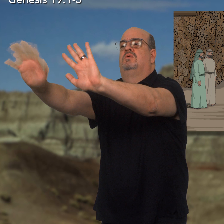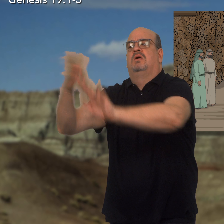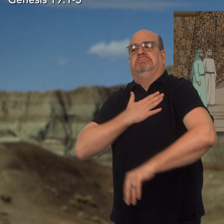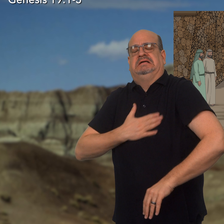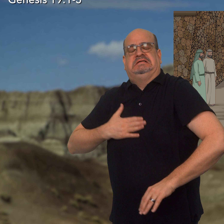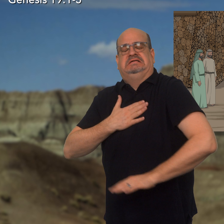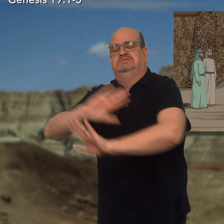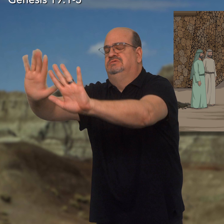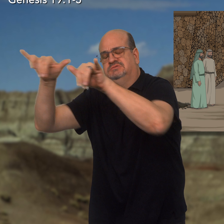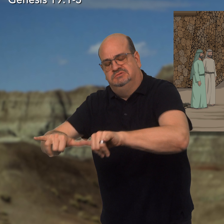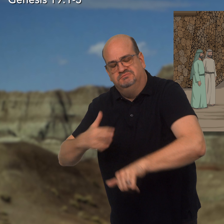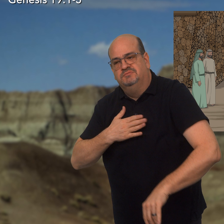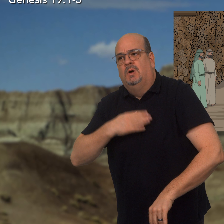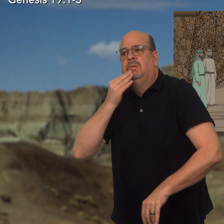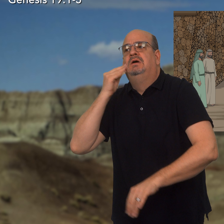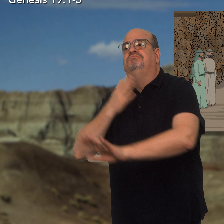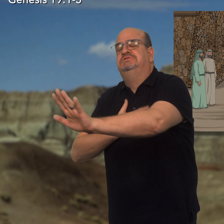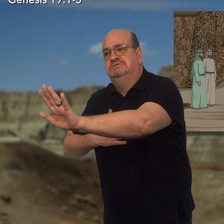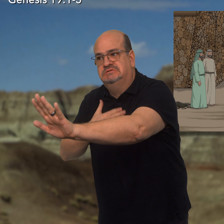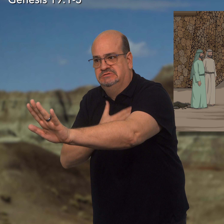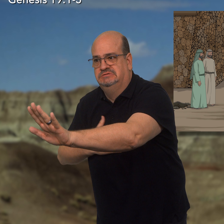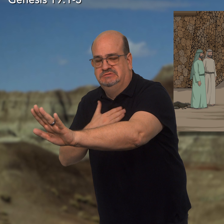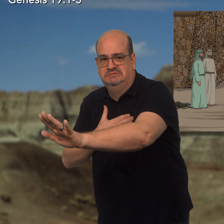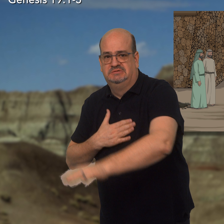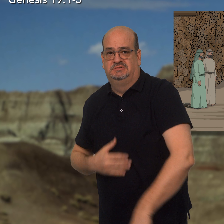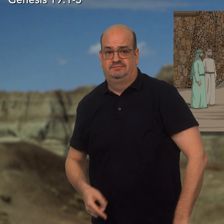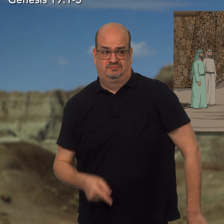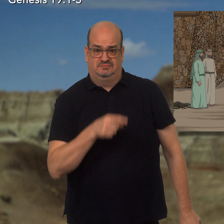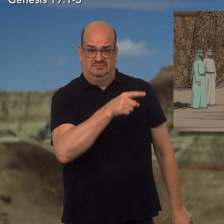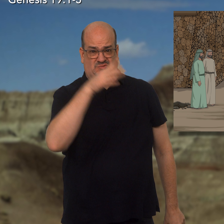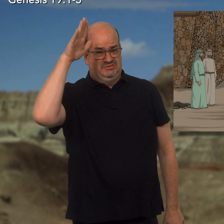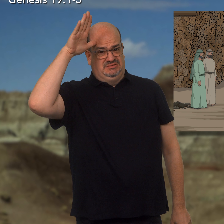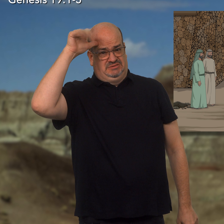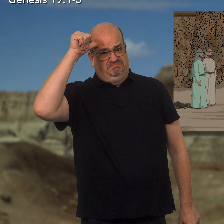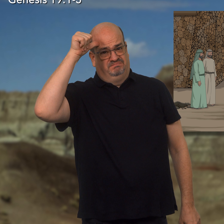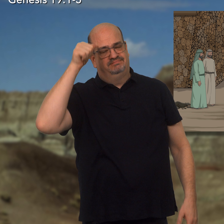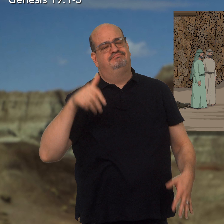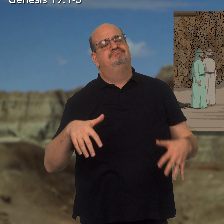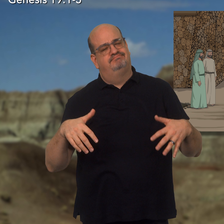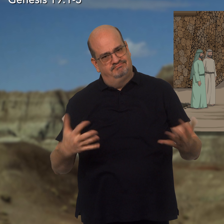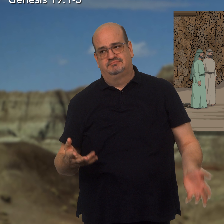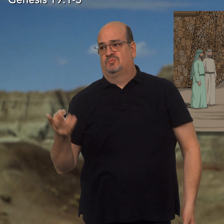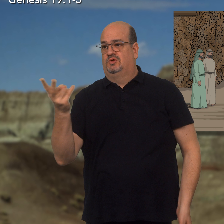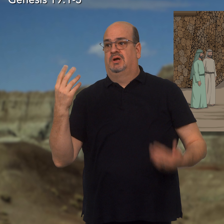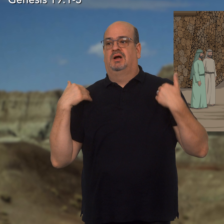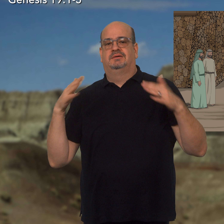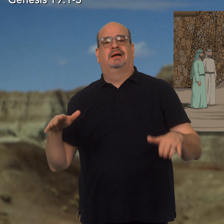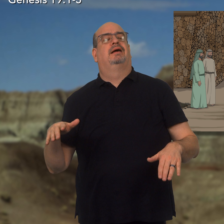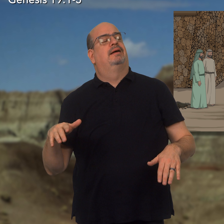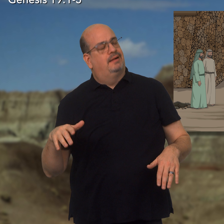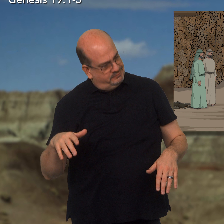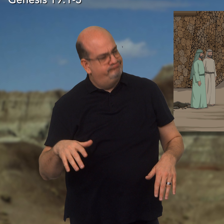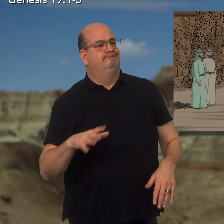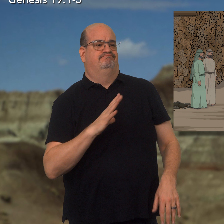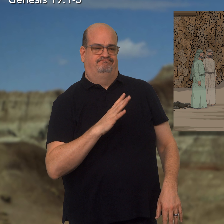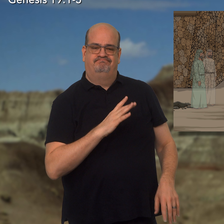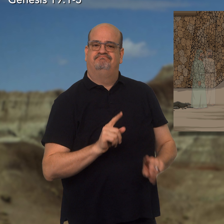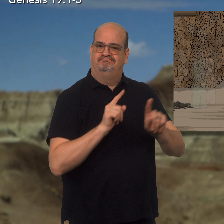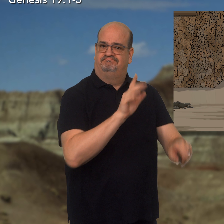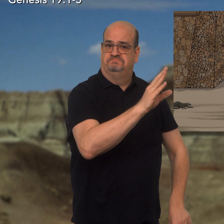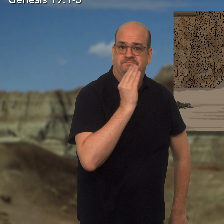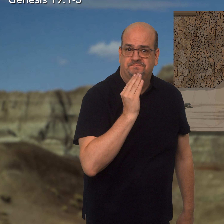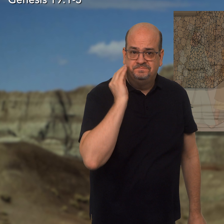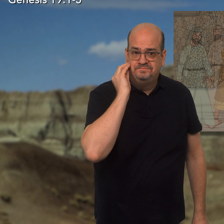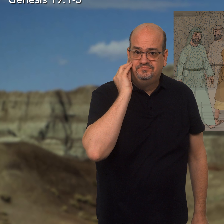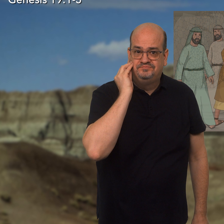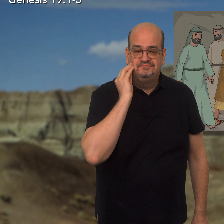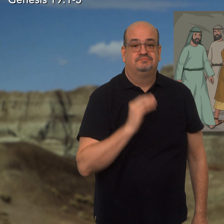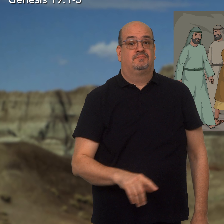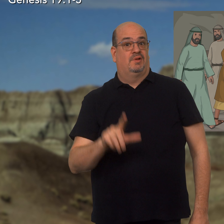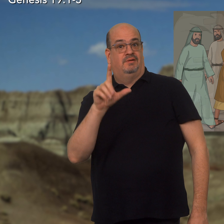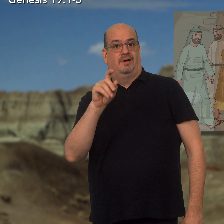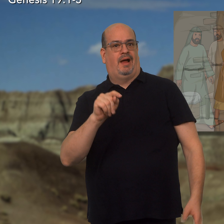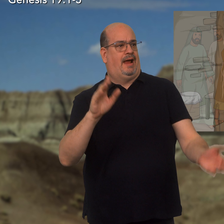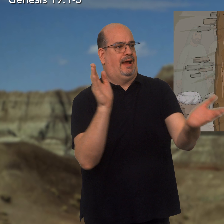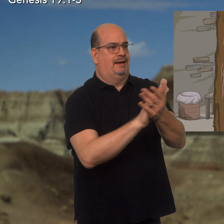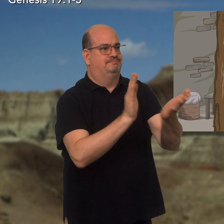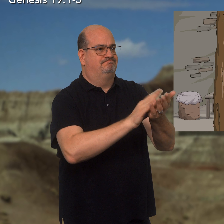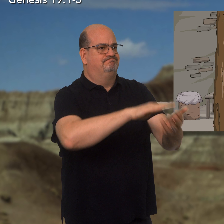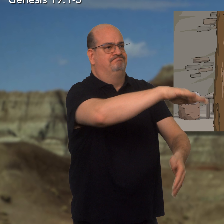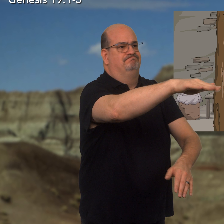But Lot insisted so strongly that they followed him into his house.